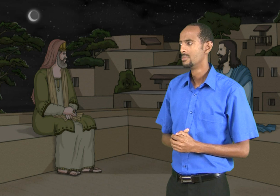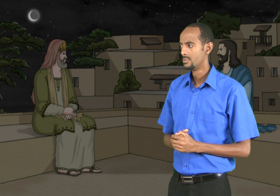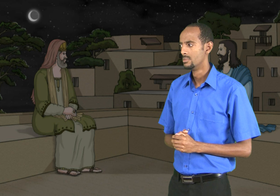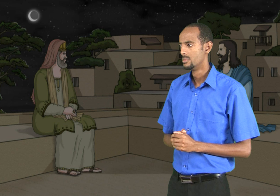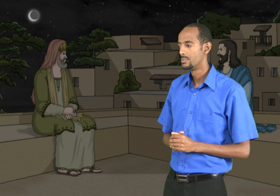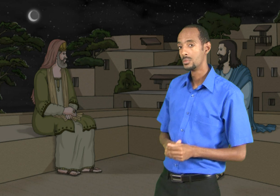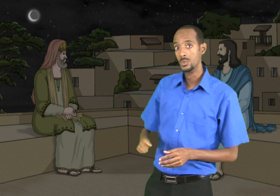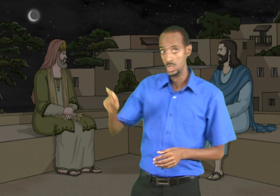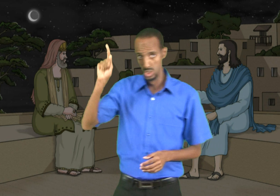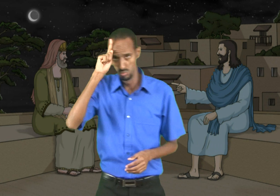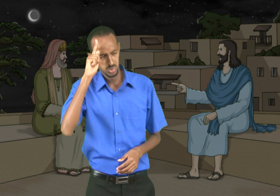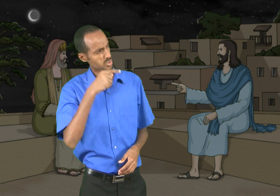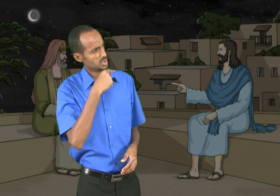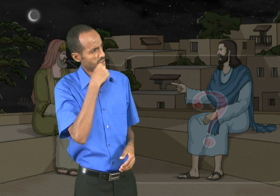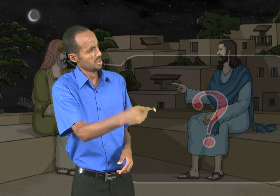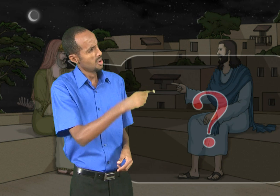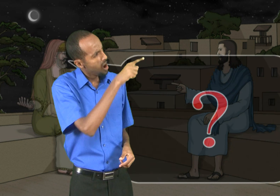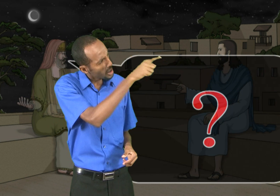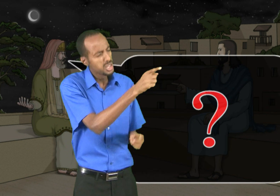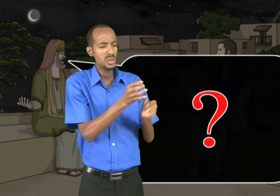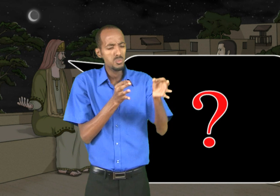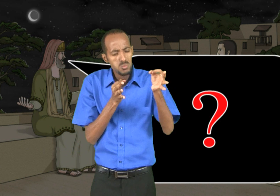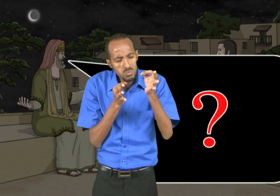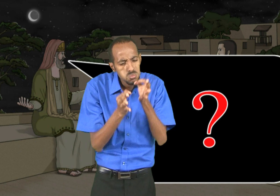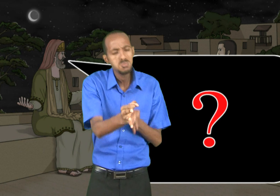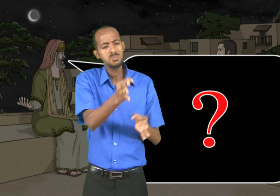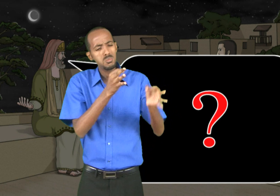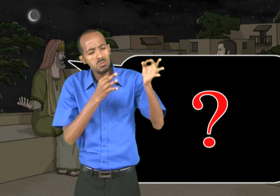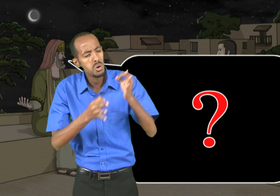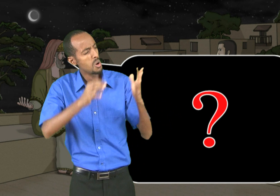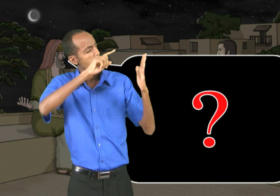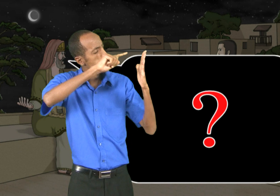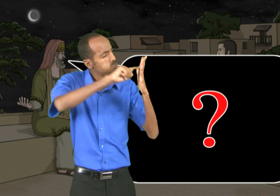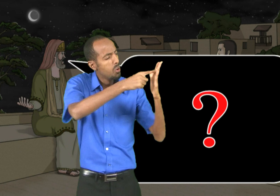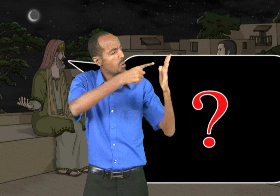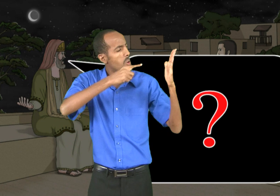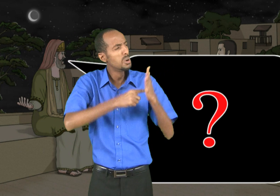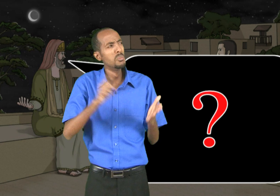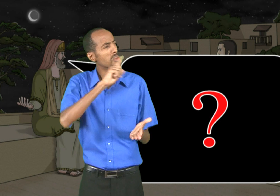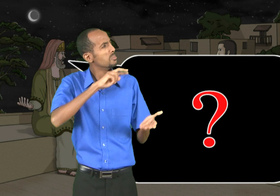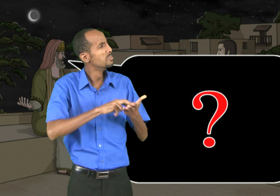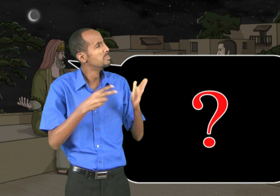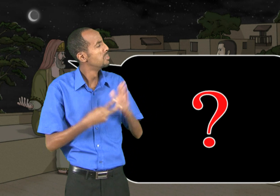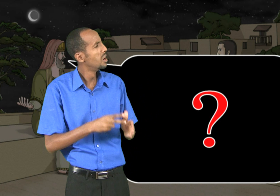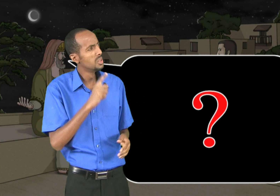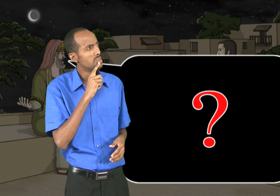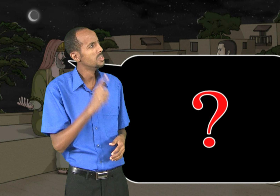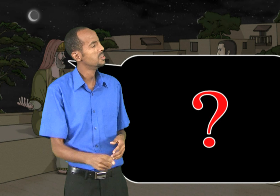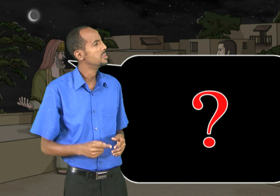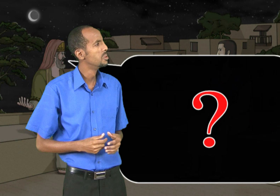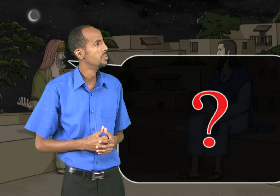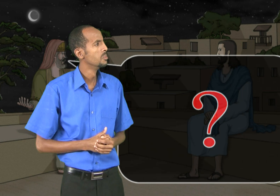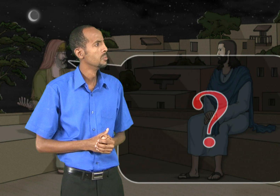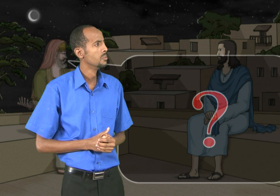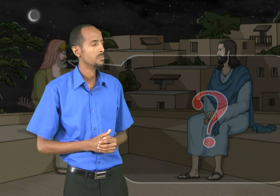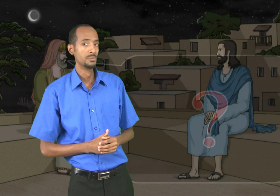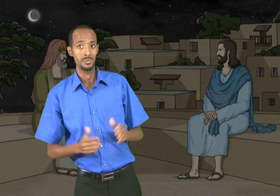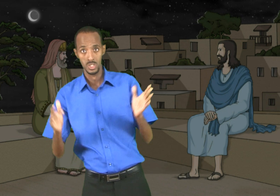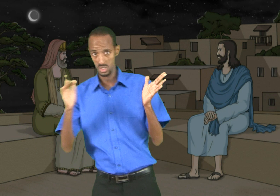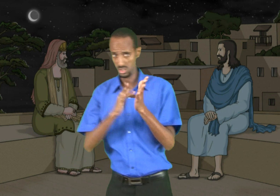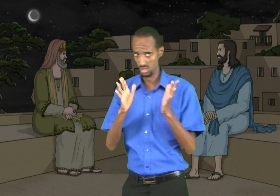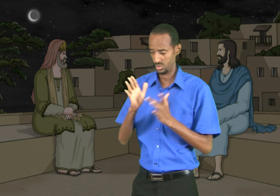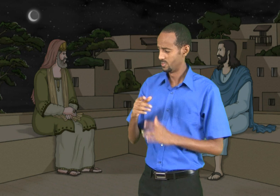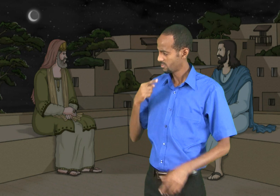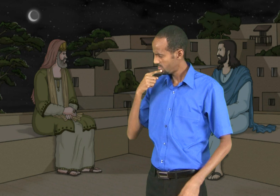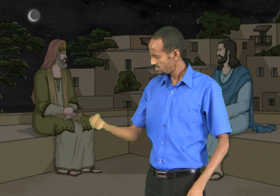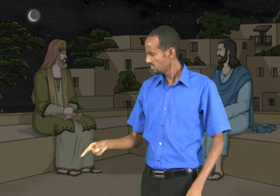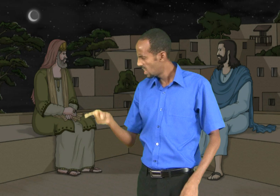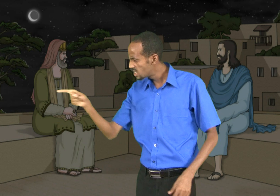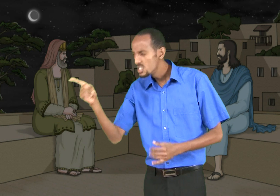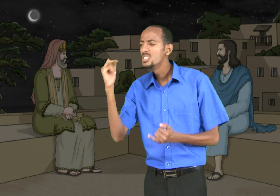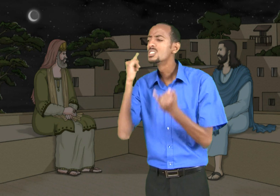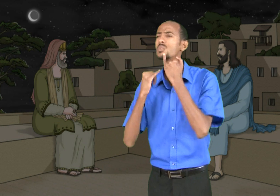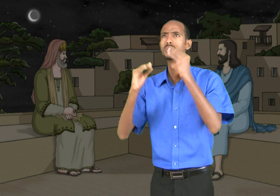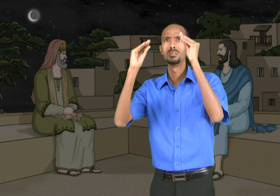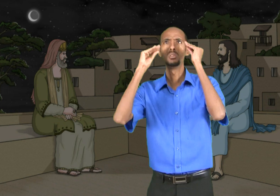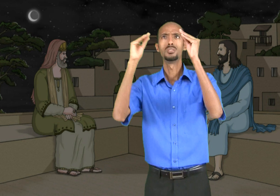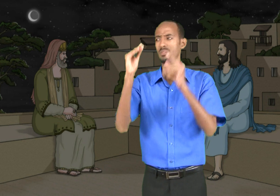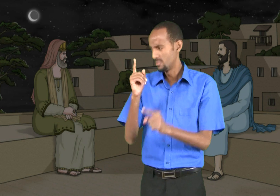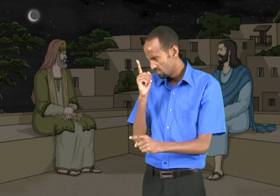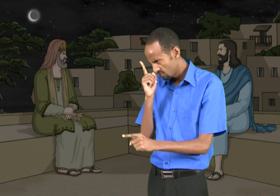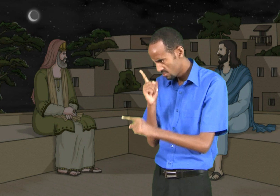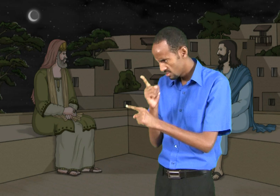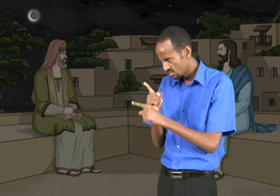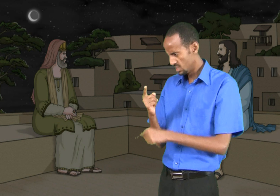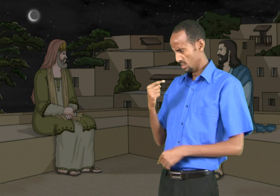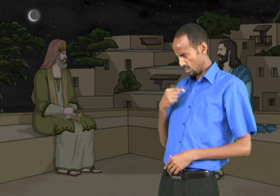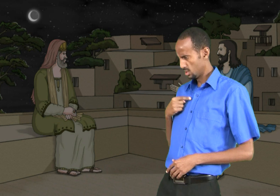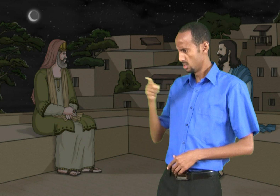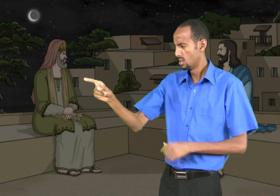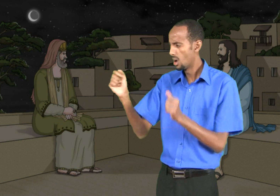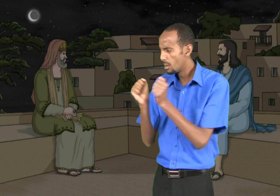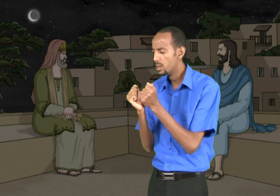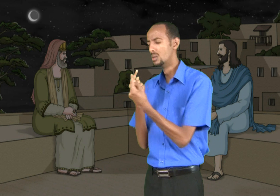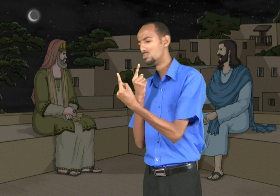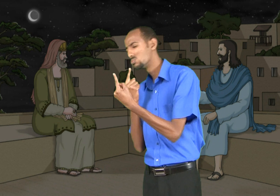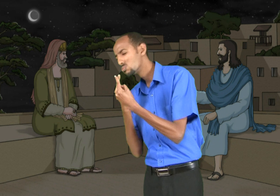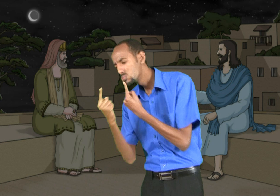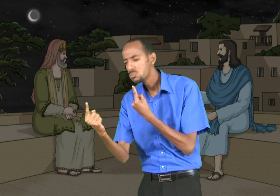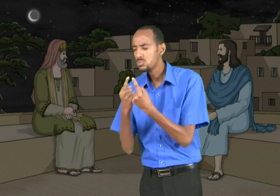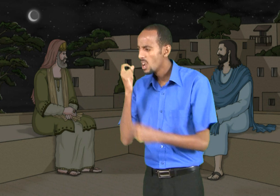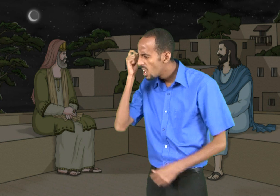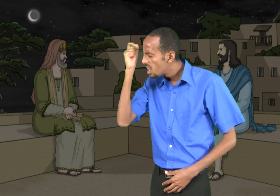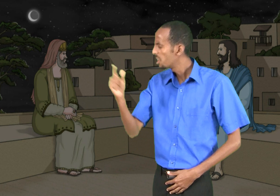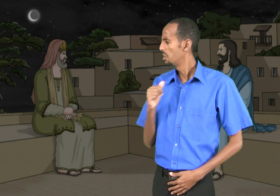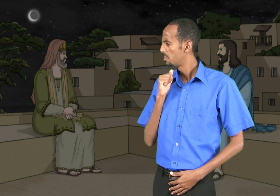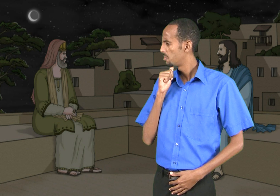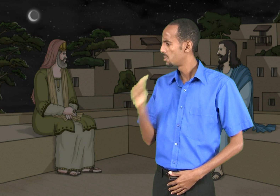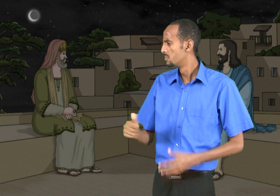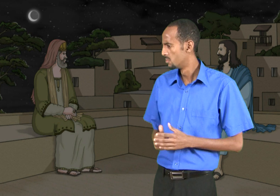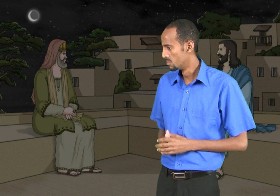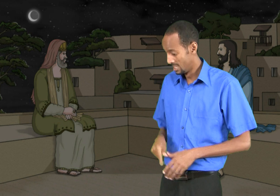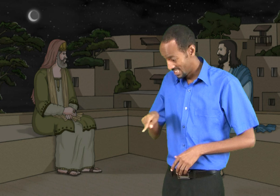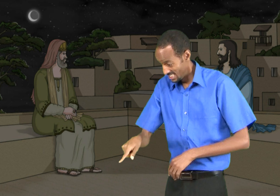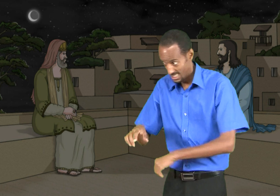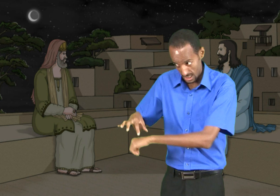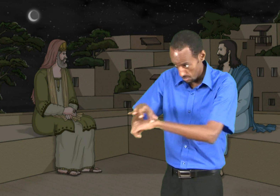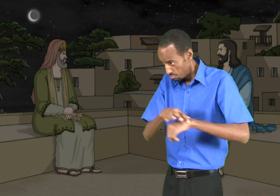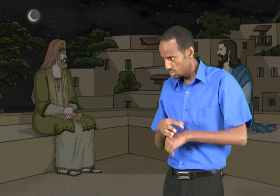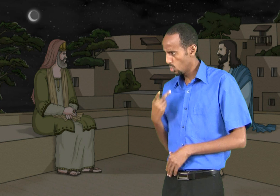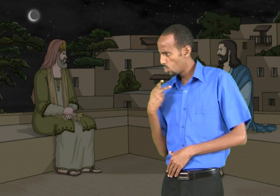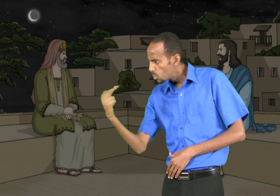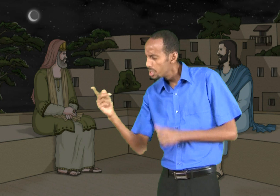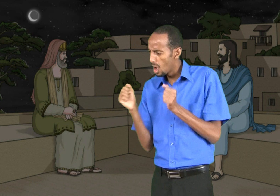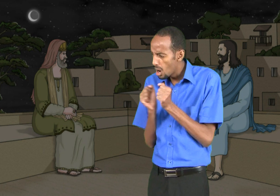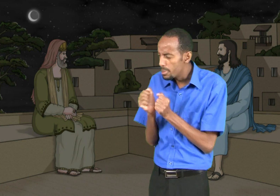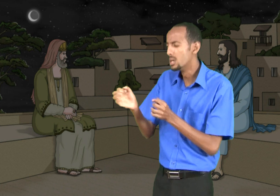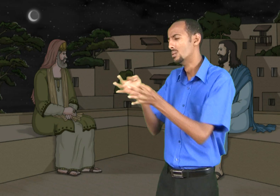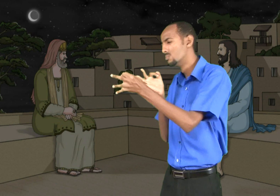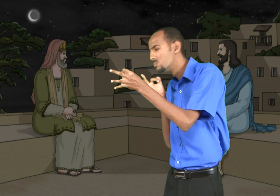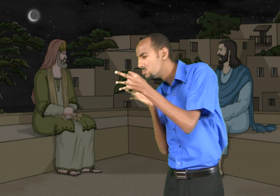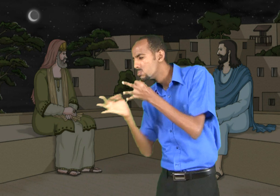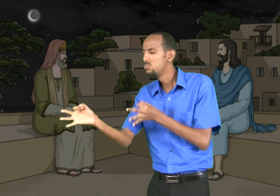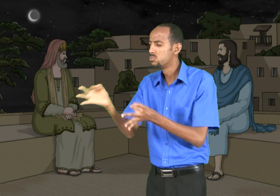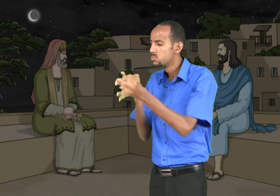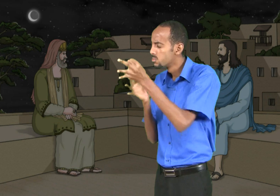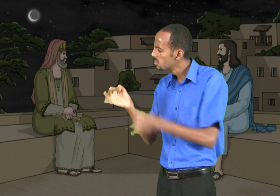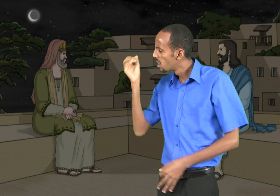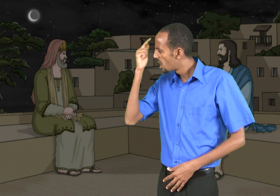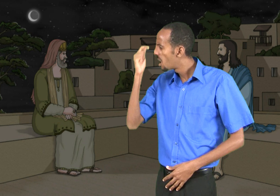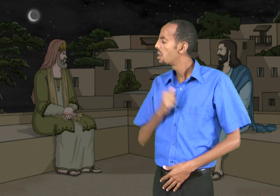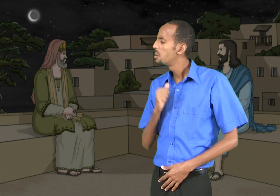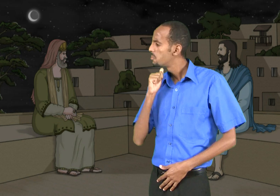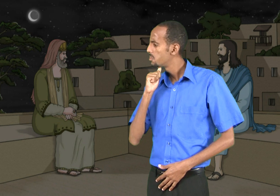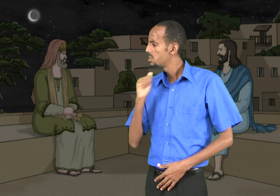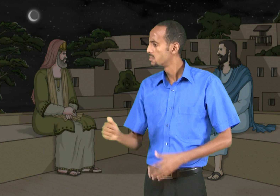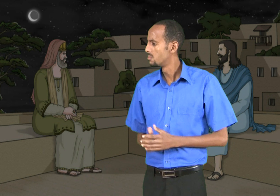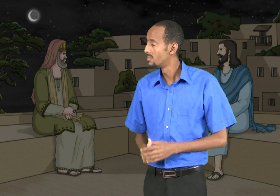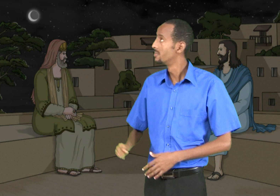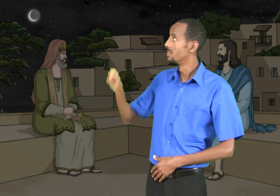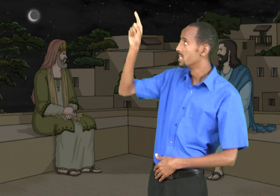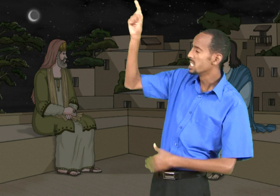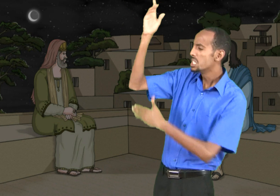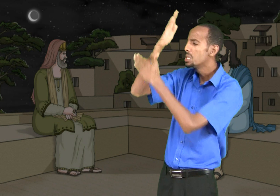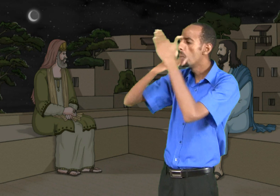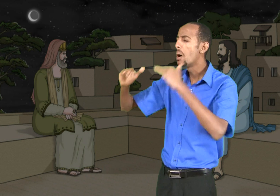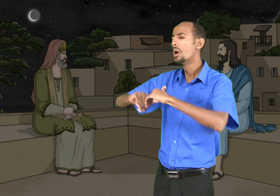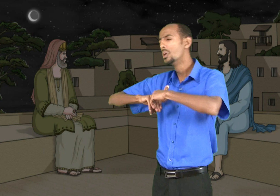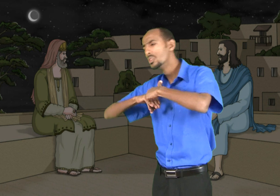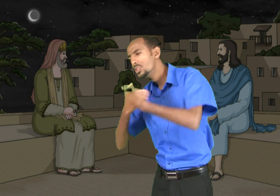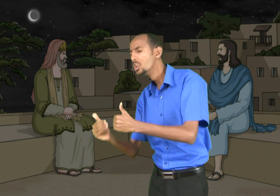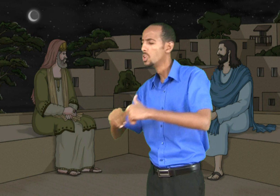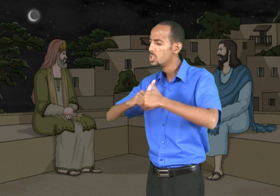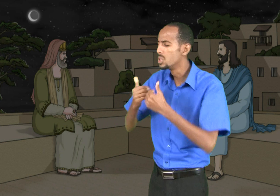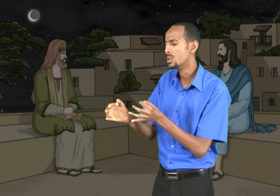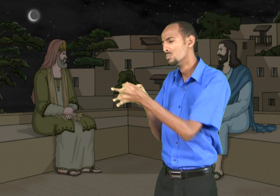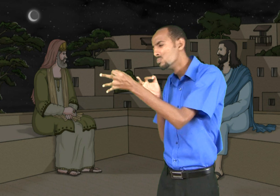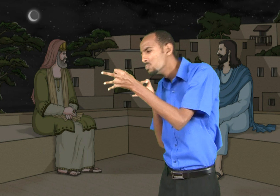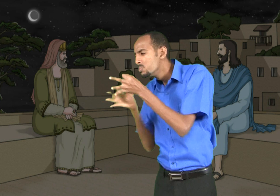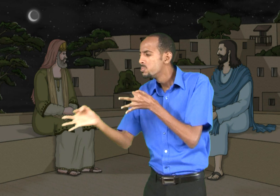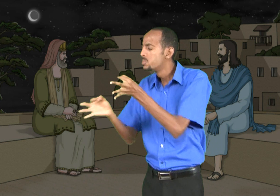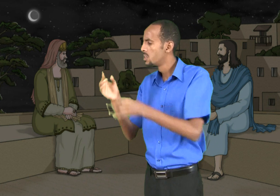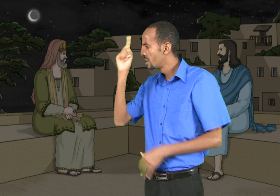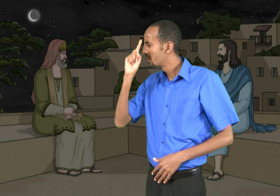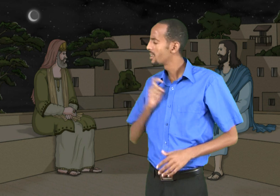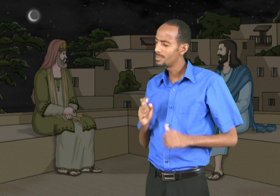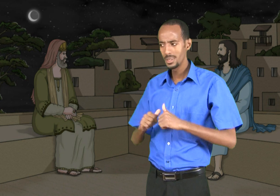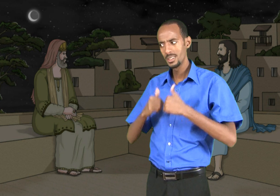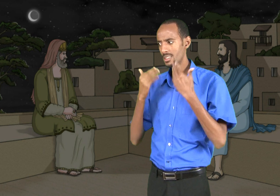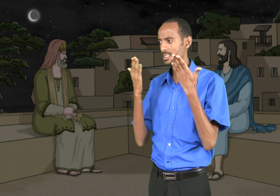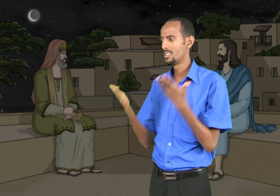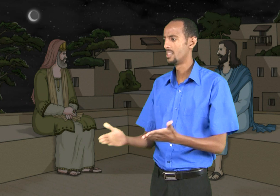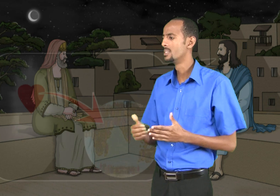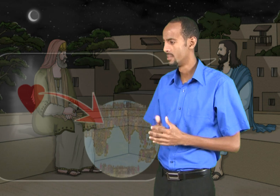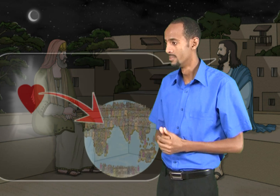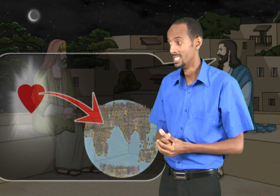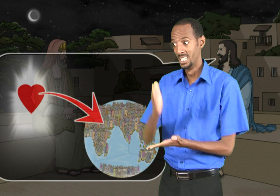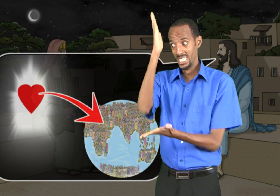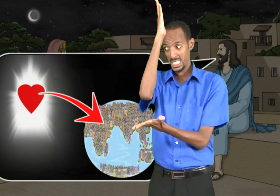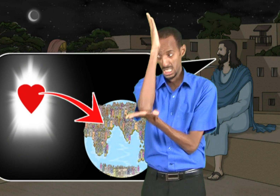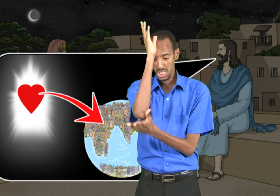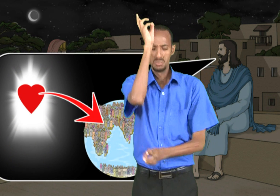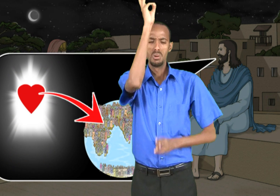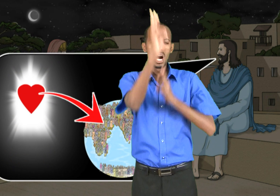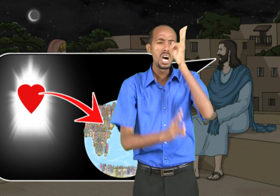“How can this be?” Nicodemus asked. “You are Israel’s teacher,” said Jesus, “and you do not understand these things? Truly, truly, I tell you, we speak of what we know, and we testify to what we have seen, and yet you people do not accept our testimony. If I have told you about earthly things and you do not believe, how will you believe if I tell you about heavenly things? No one has ascended into heaven except the One who descended from heaven—the Son of Man. Just as Moses lifted up the snake in the wilderness, so the Son of Man must be lifted up, that everyone who believes in Him may have eternal life.